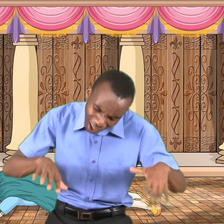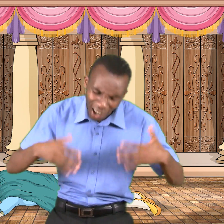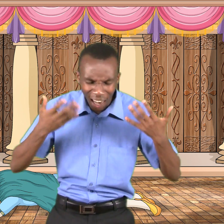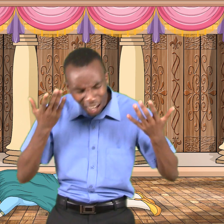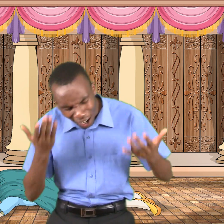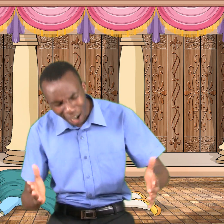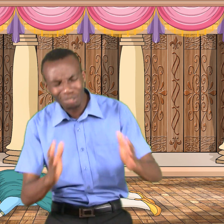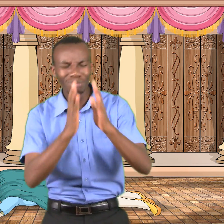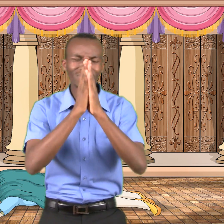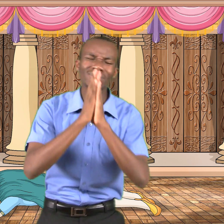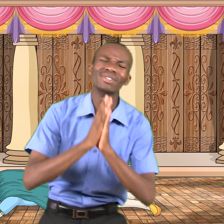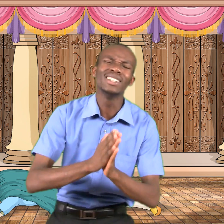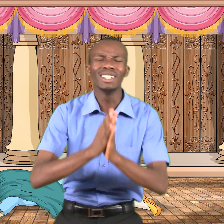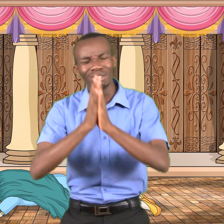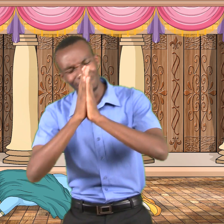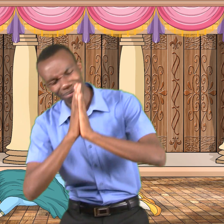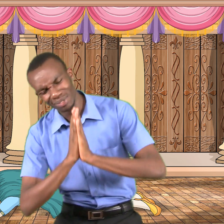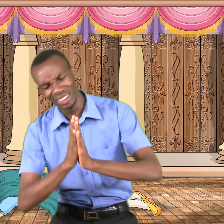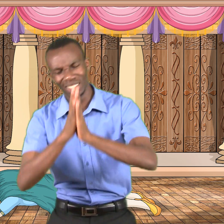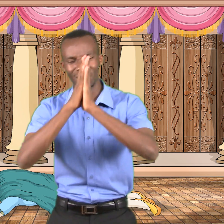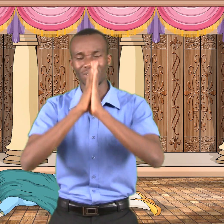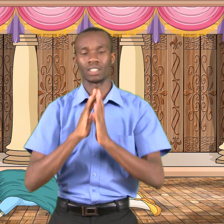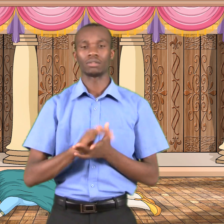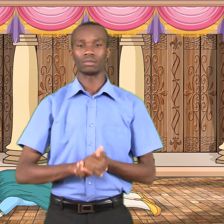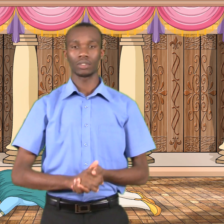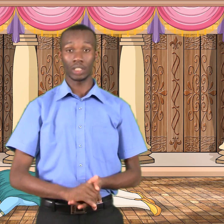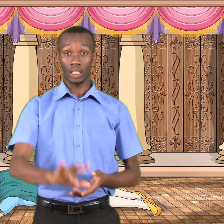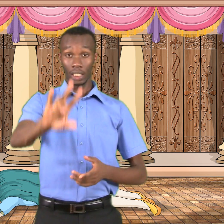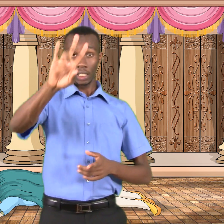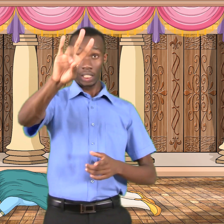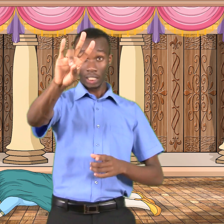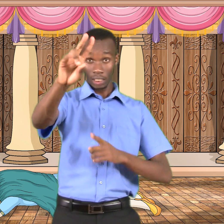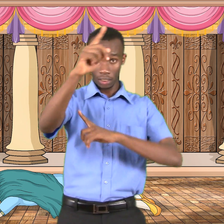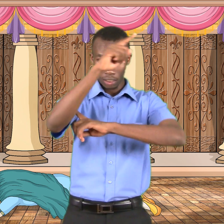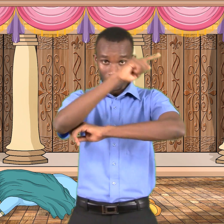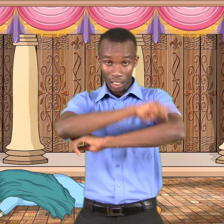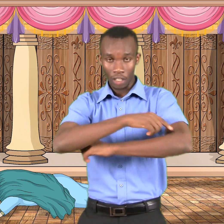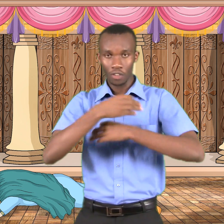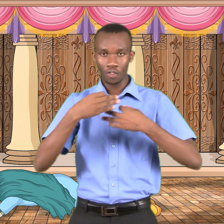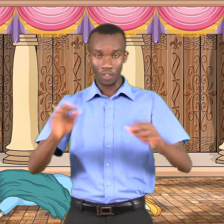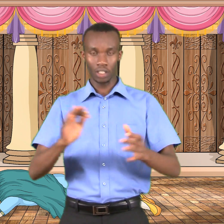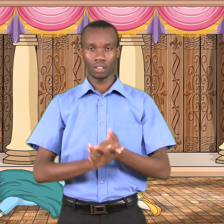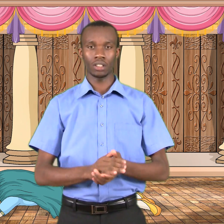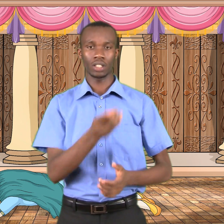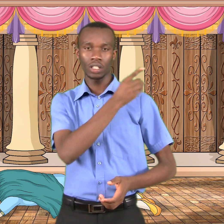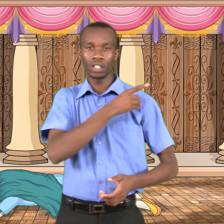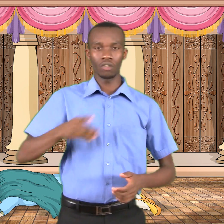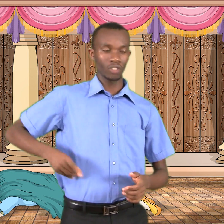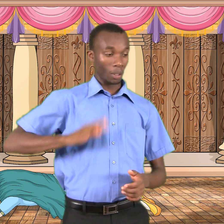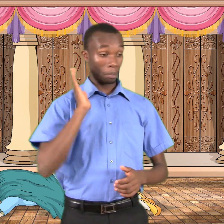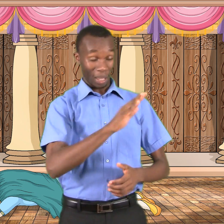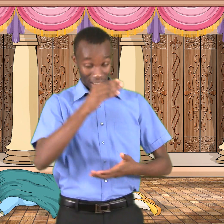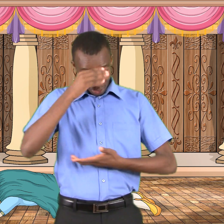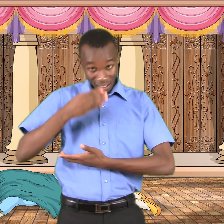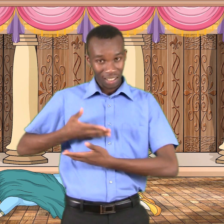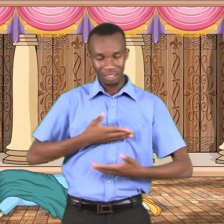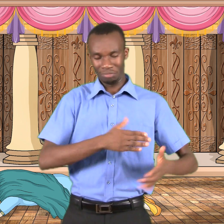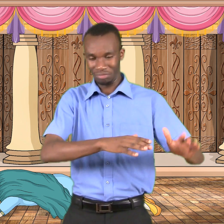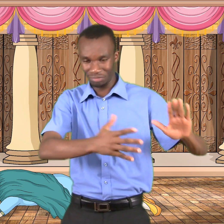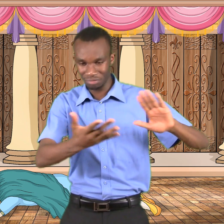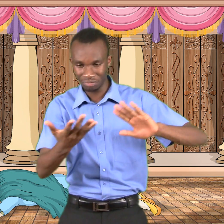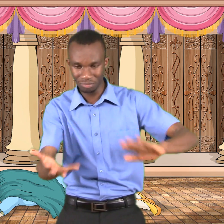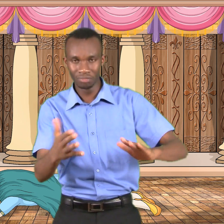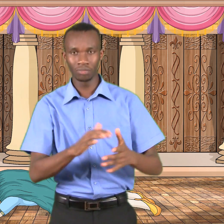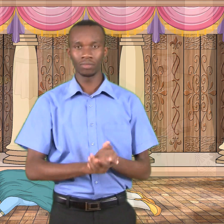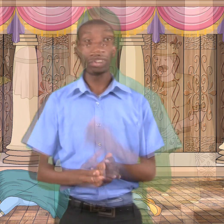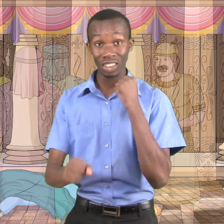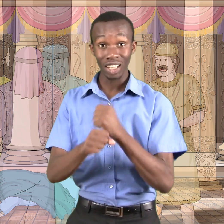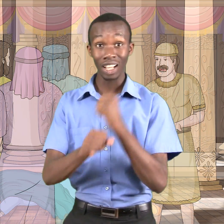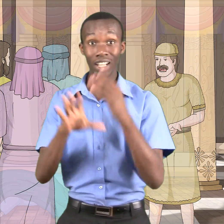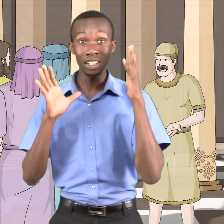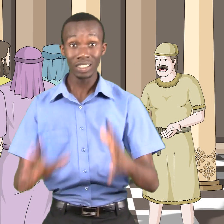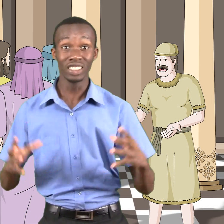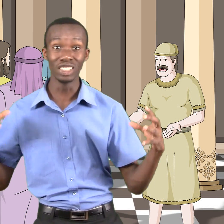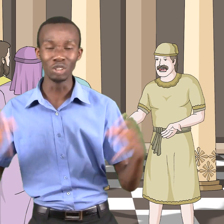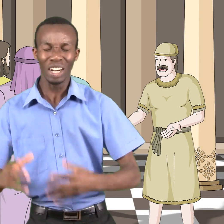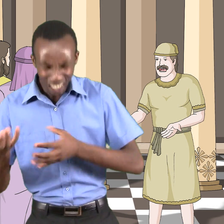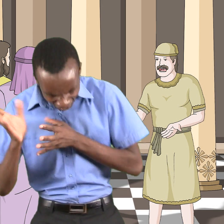On the seventh day the child died.